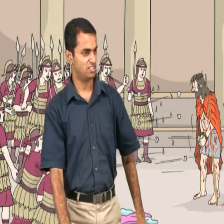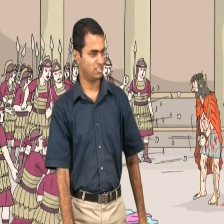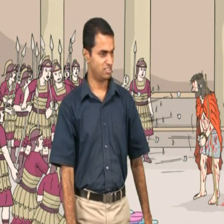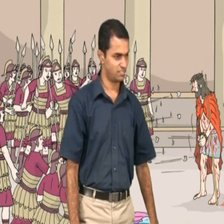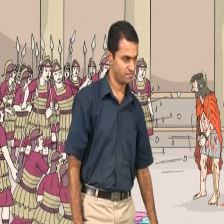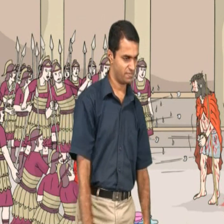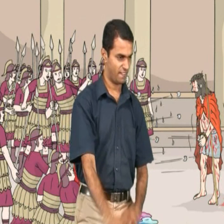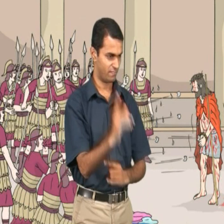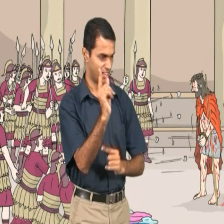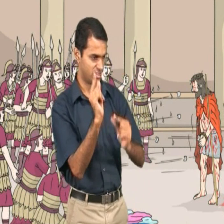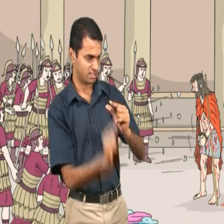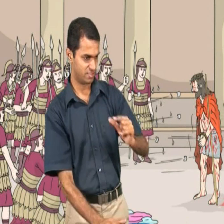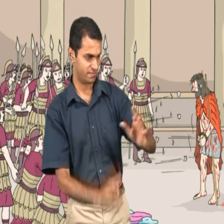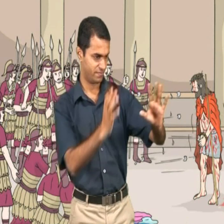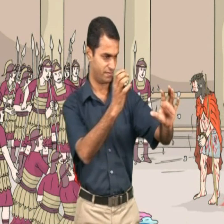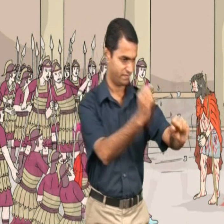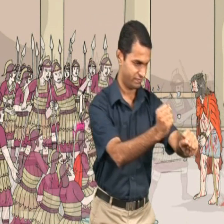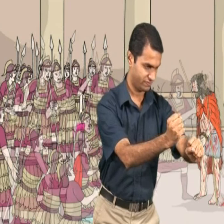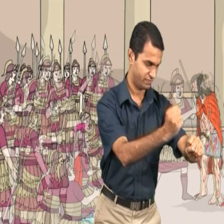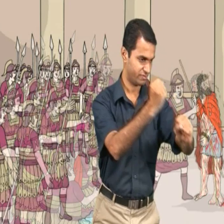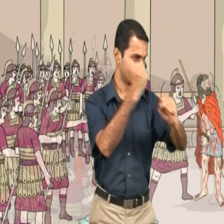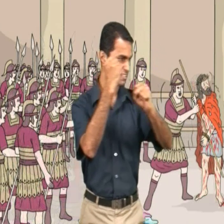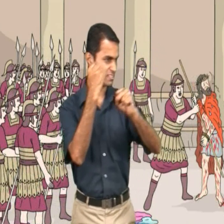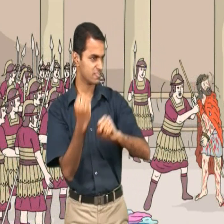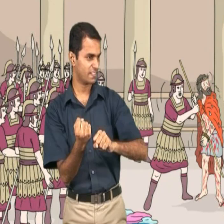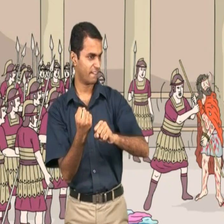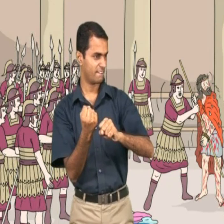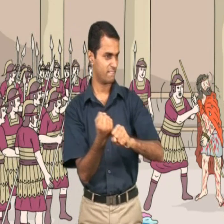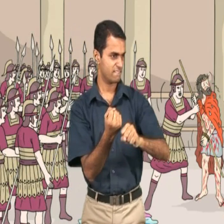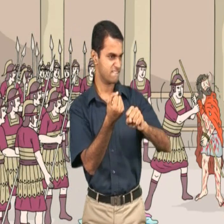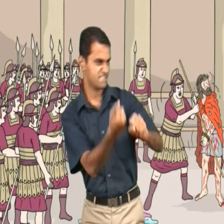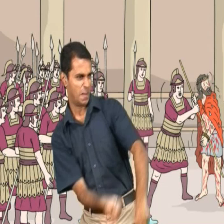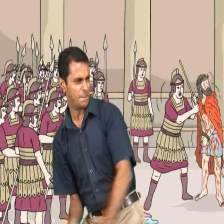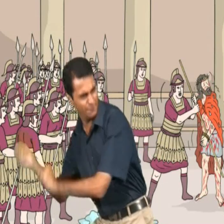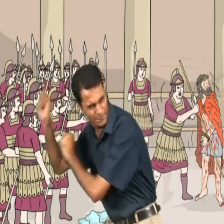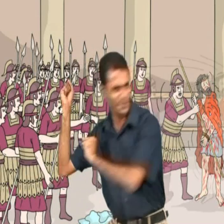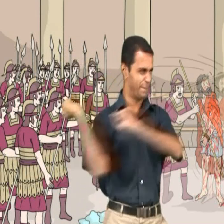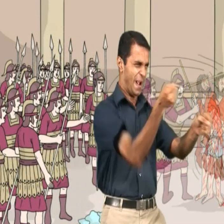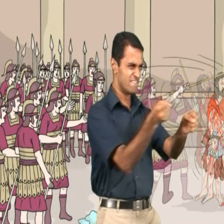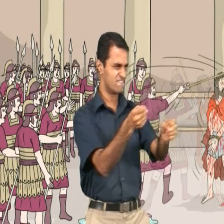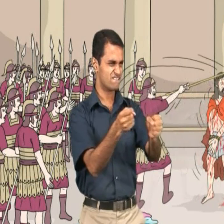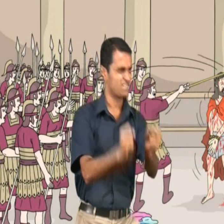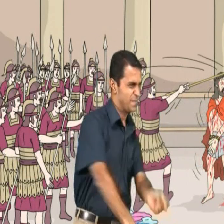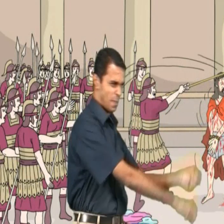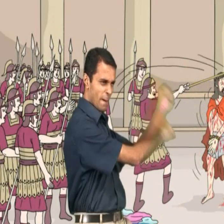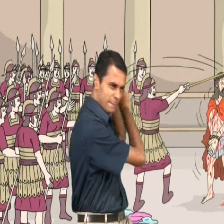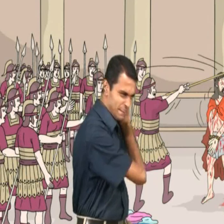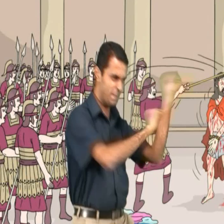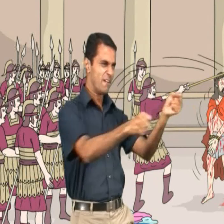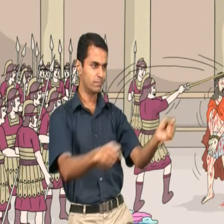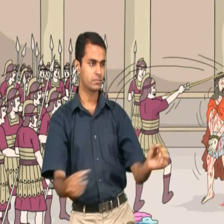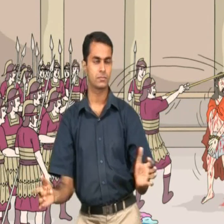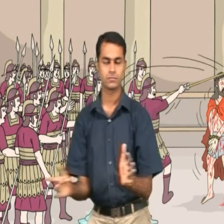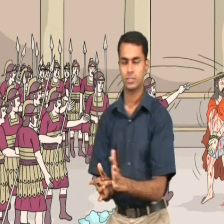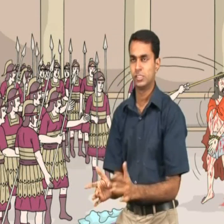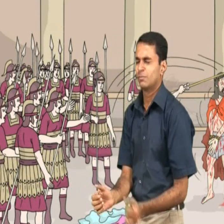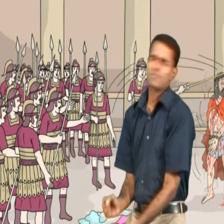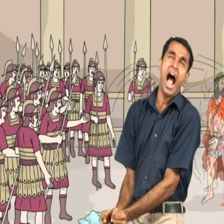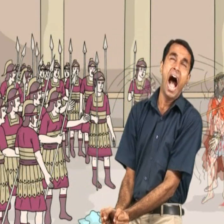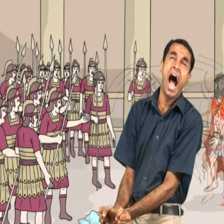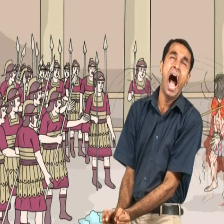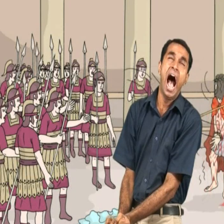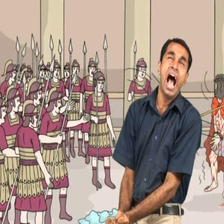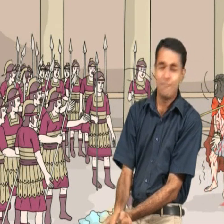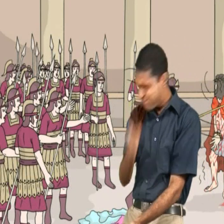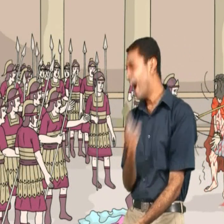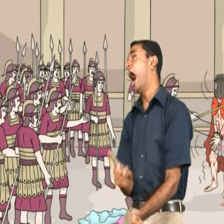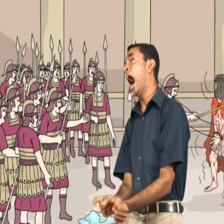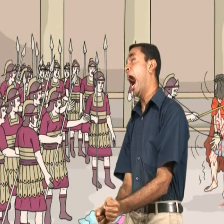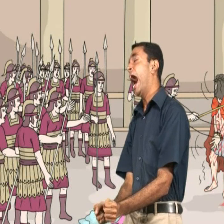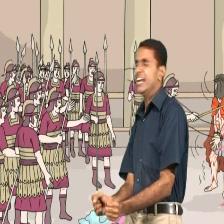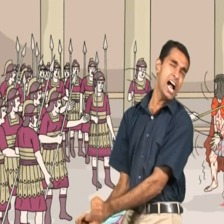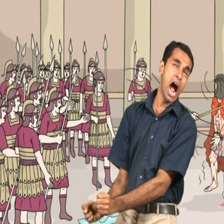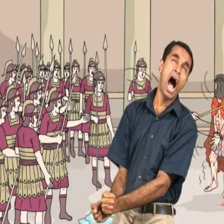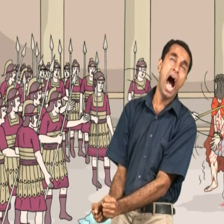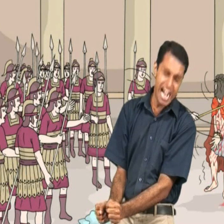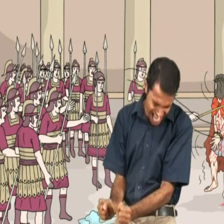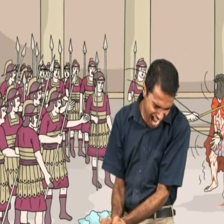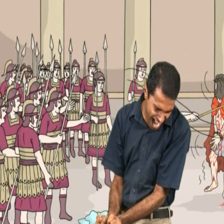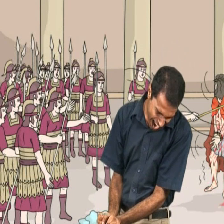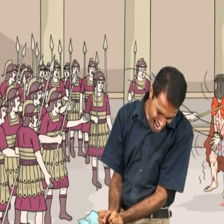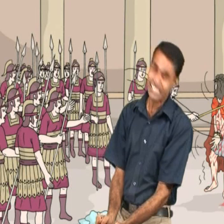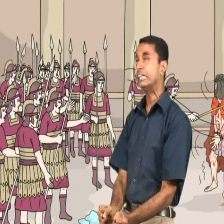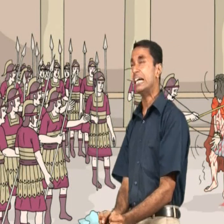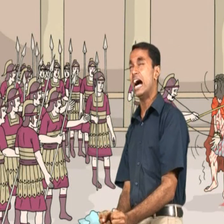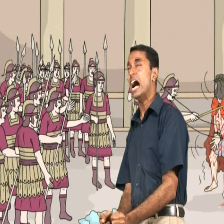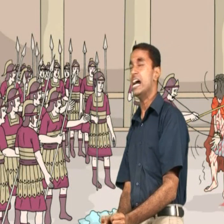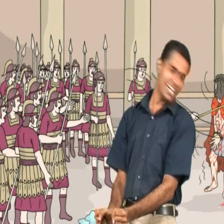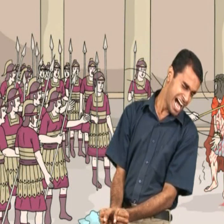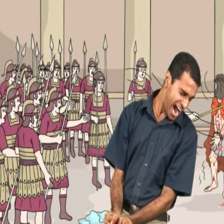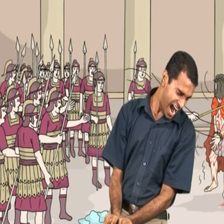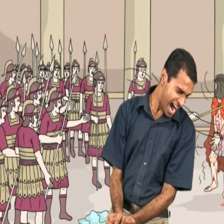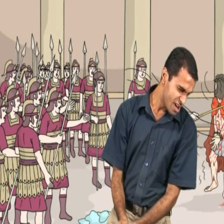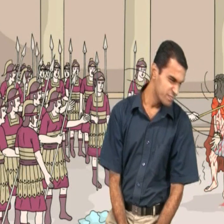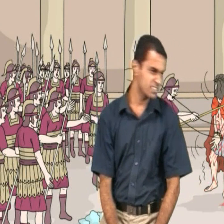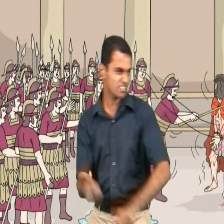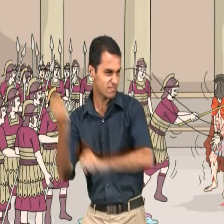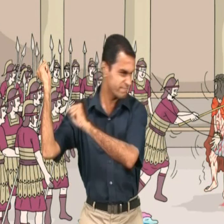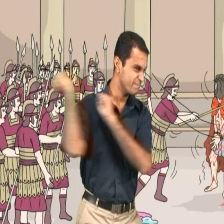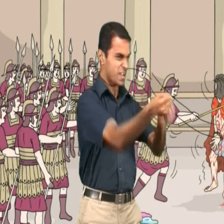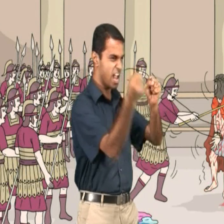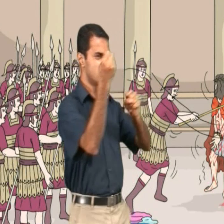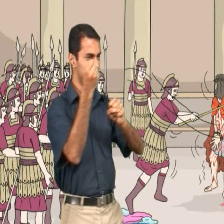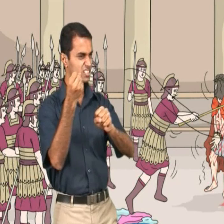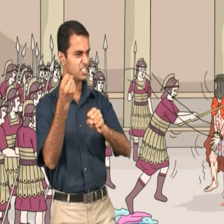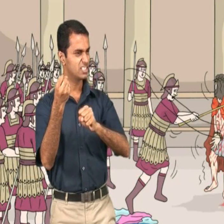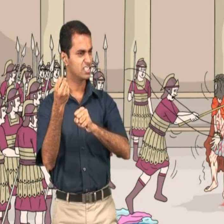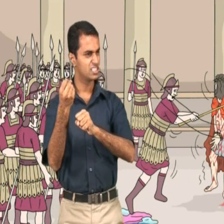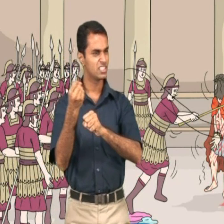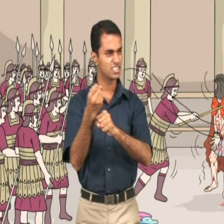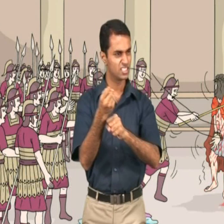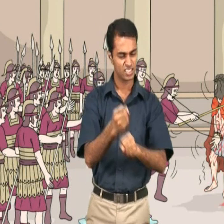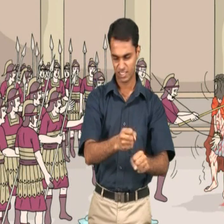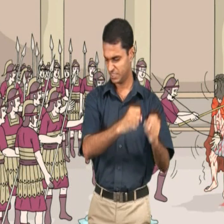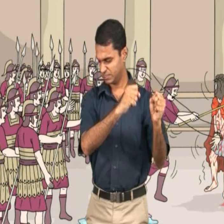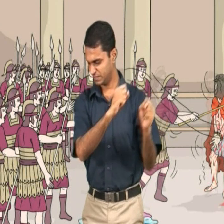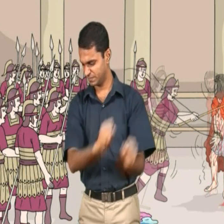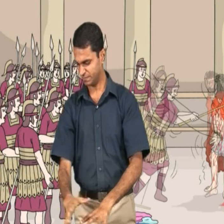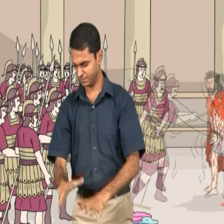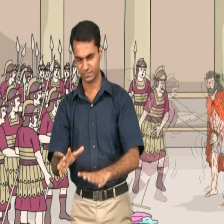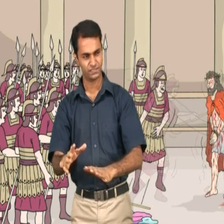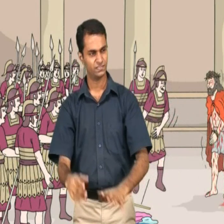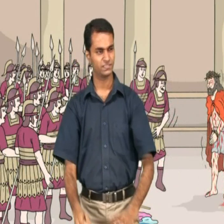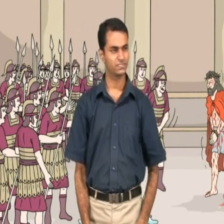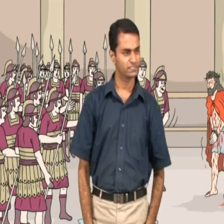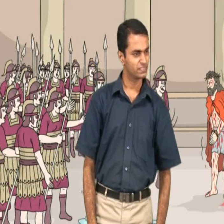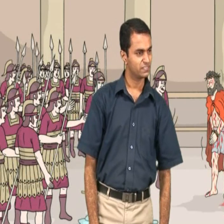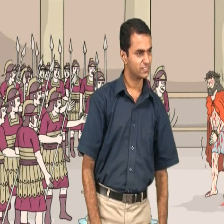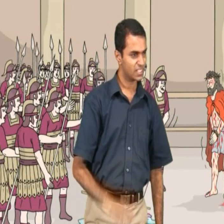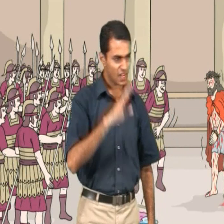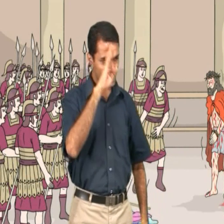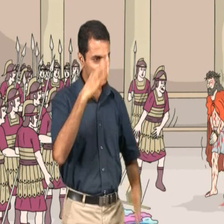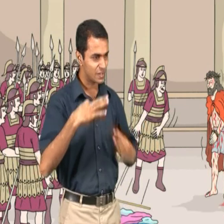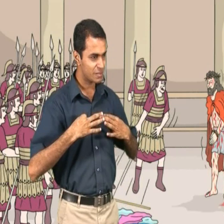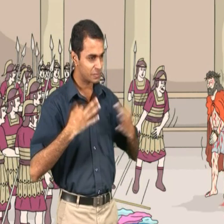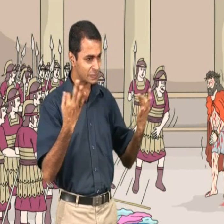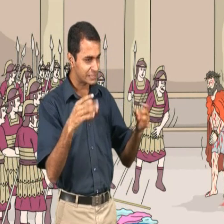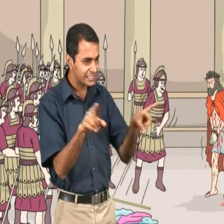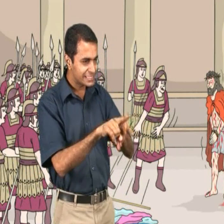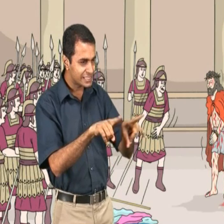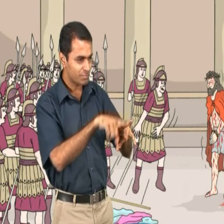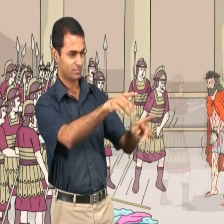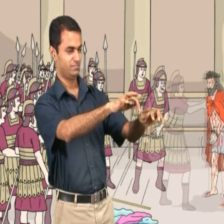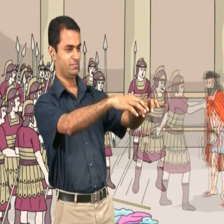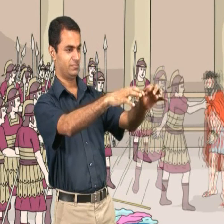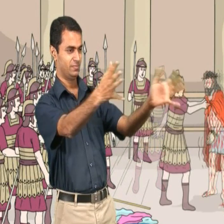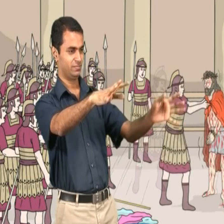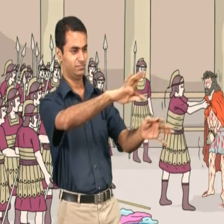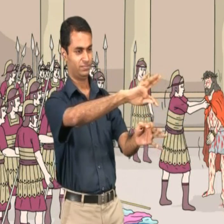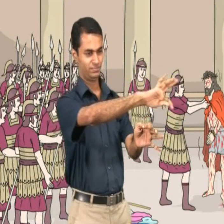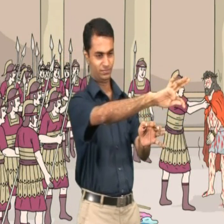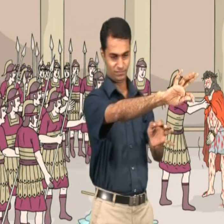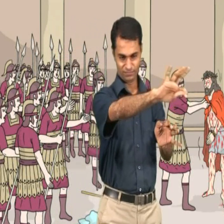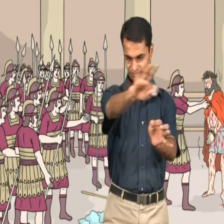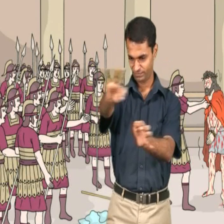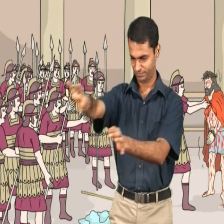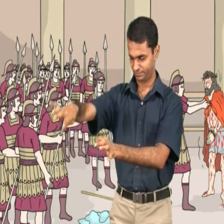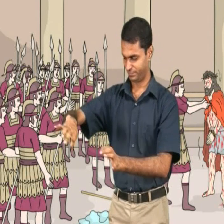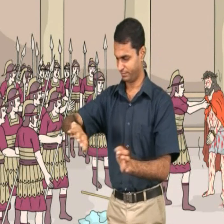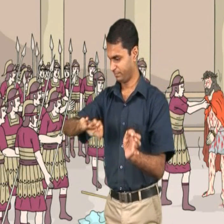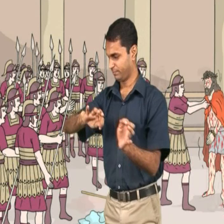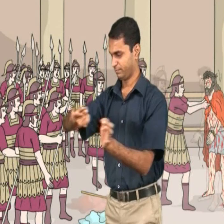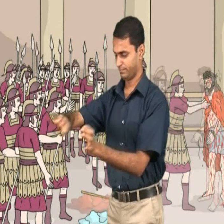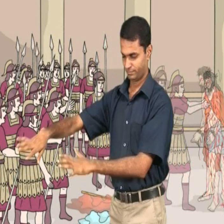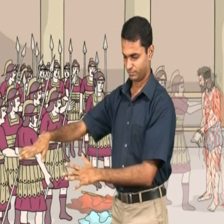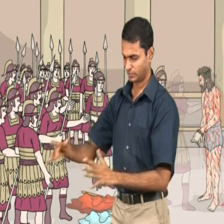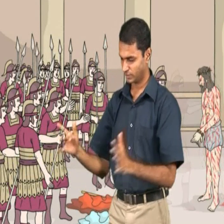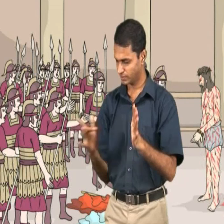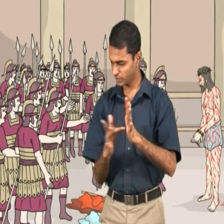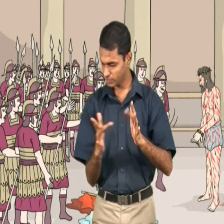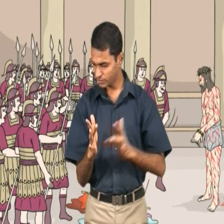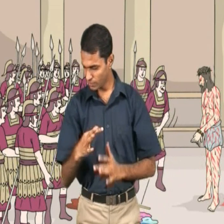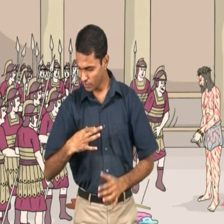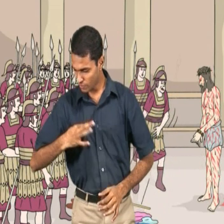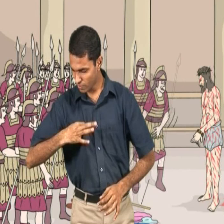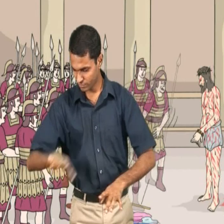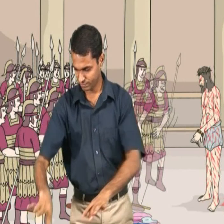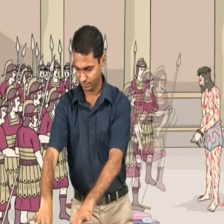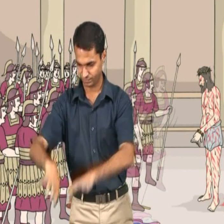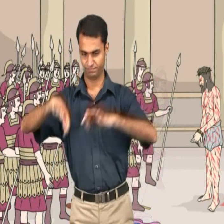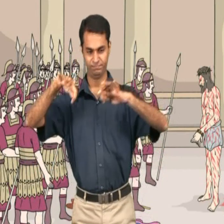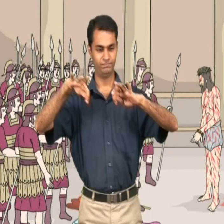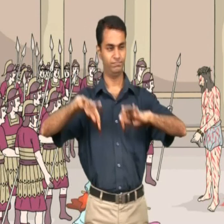But they kept insisting, “He stirs up the people all over Judea with His teaching. He began in Galilee and has come all the way here.” When Pilate heard this, he asked if the man was a Galilean. And learning that Jesus was under Herod’s jurisdiction, he sent Him to Herod, who himself was in Jerusalem at that time. When Herod saw Jesus, he was greatly pleased. He had wanted to see Him for a long time, because he had heard about Him and was hoping to see Him perform a miracle. Herod questioned Jesus at great length, but He gave no answer. Meanwhile, the chief priests and scribes stood there, vehemently accusing Him.